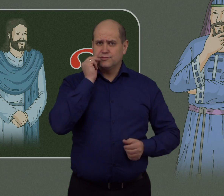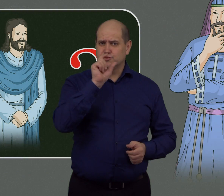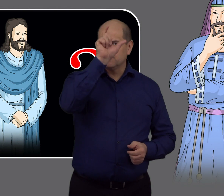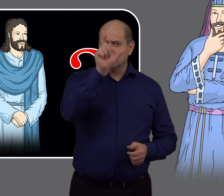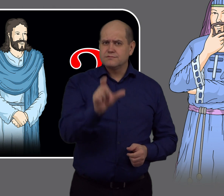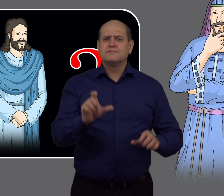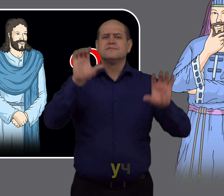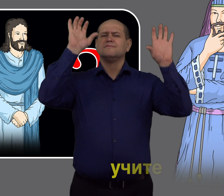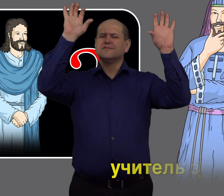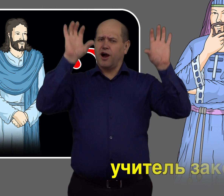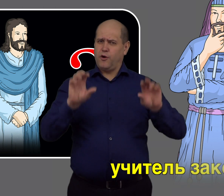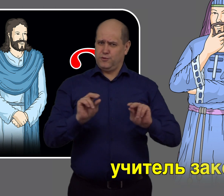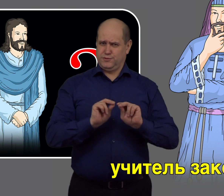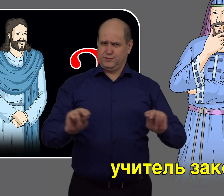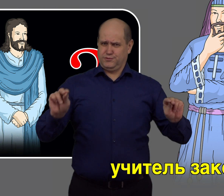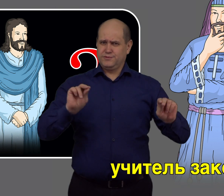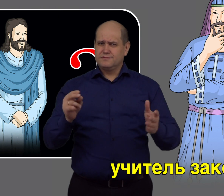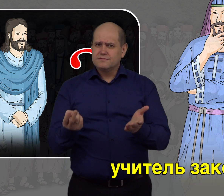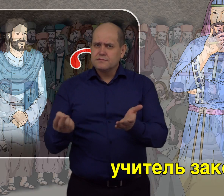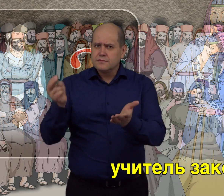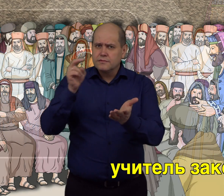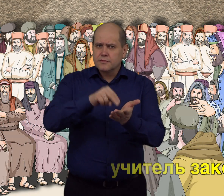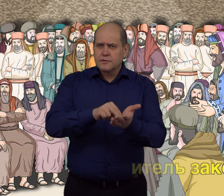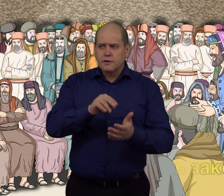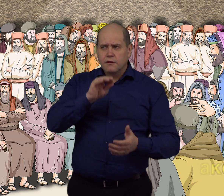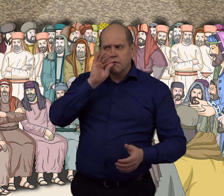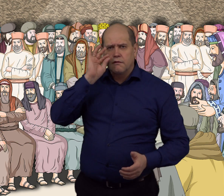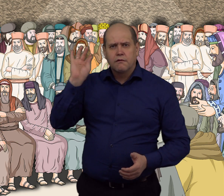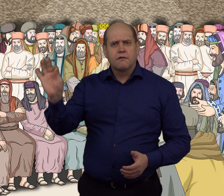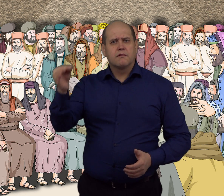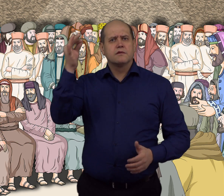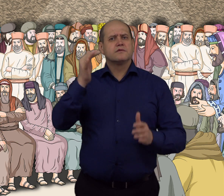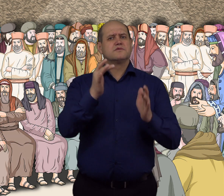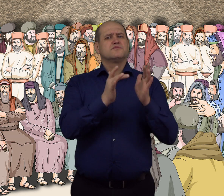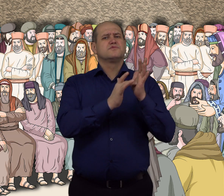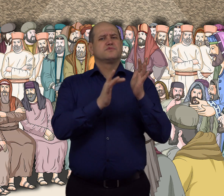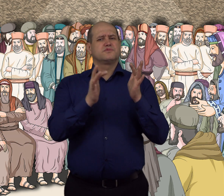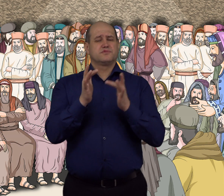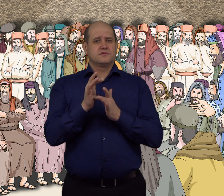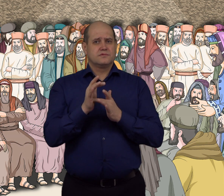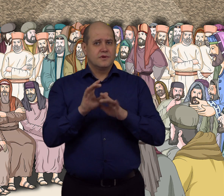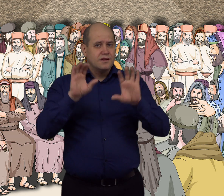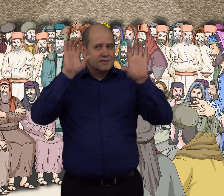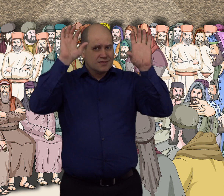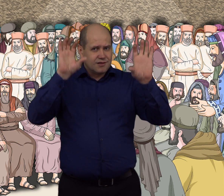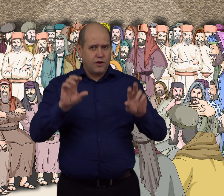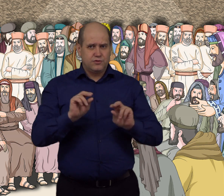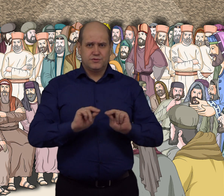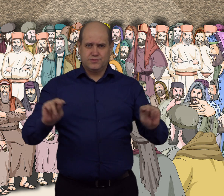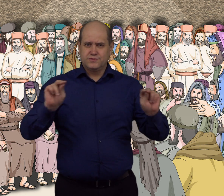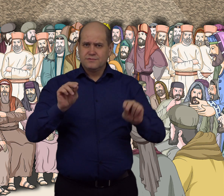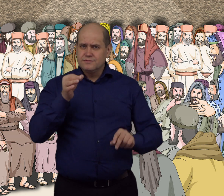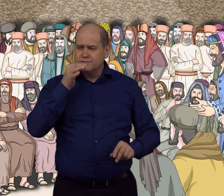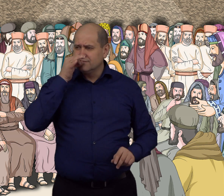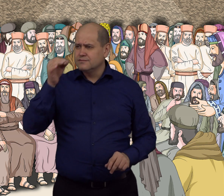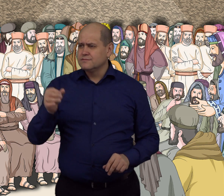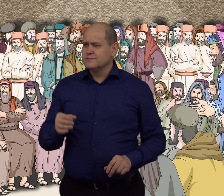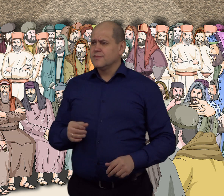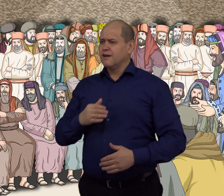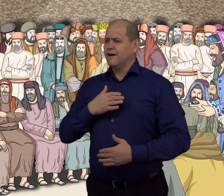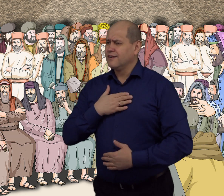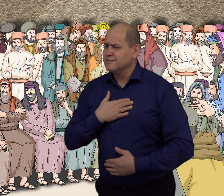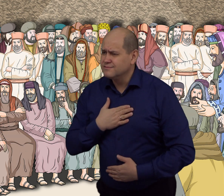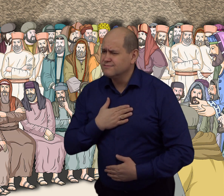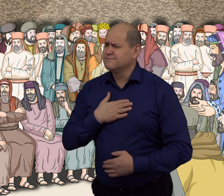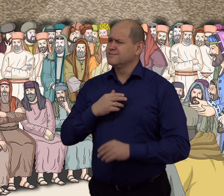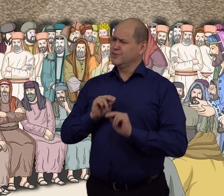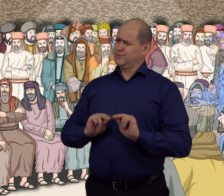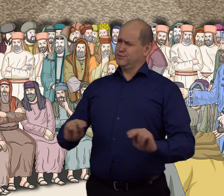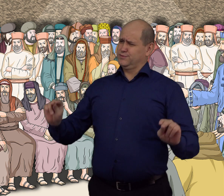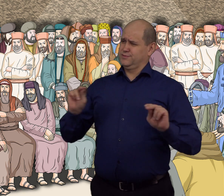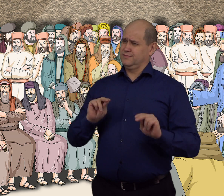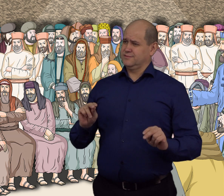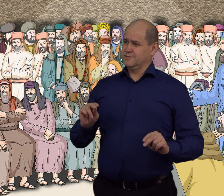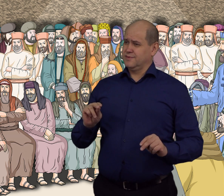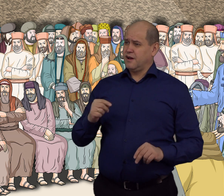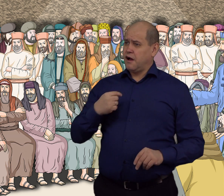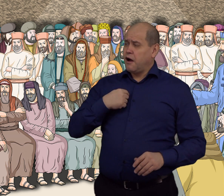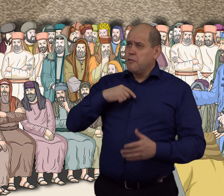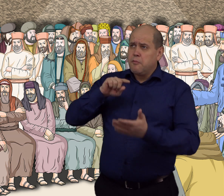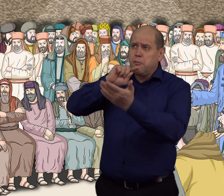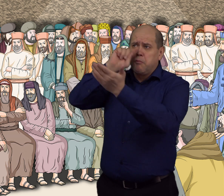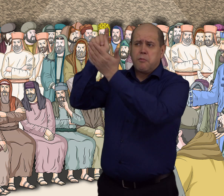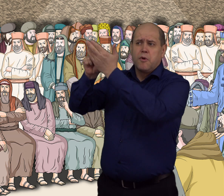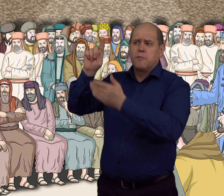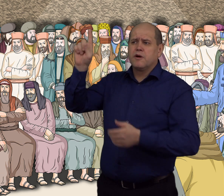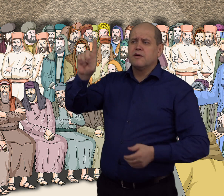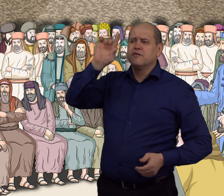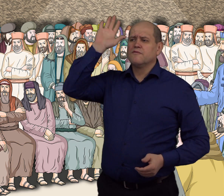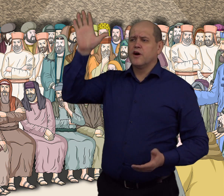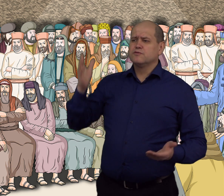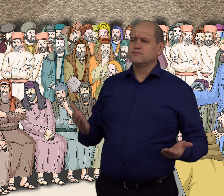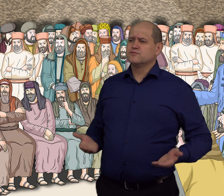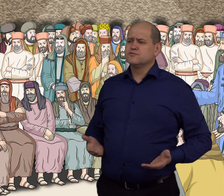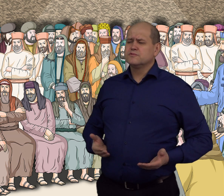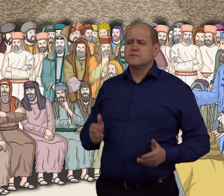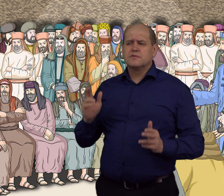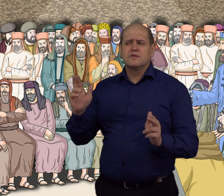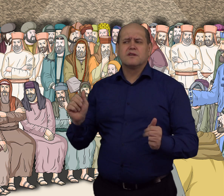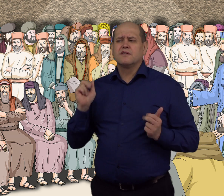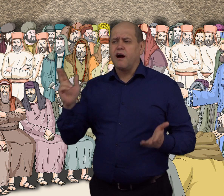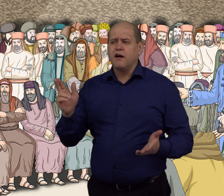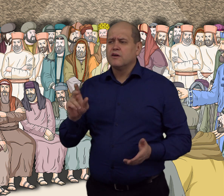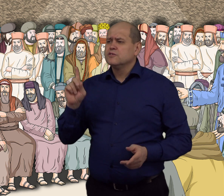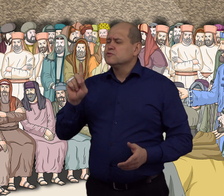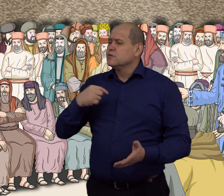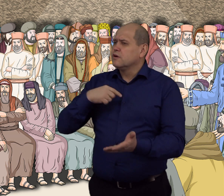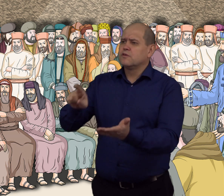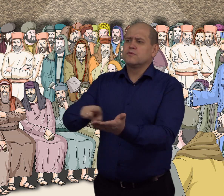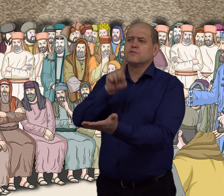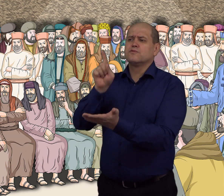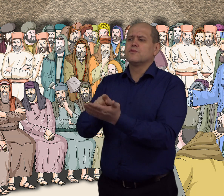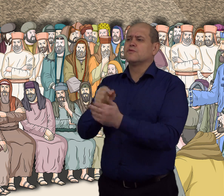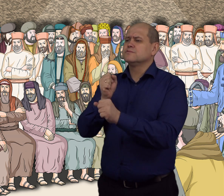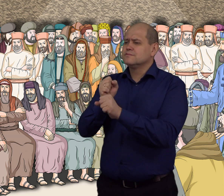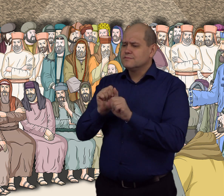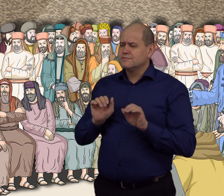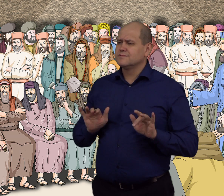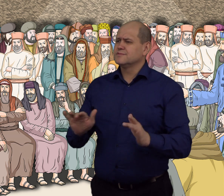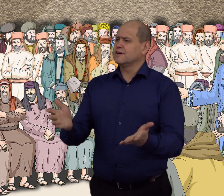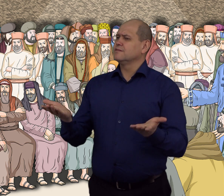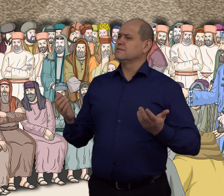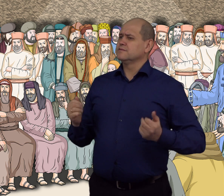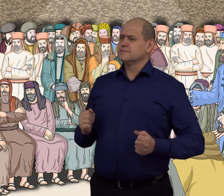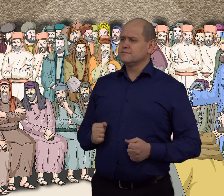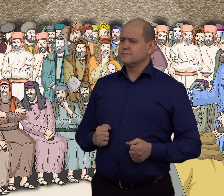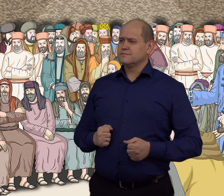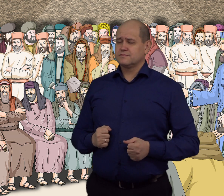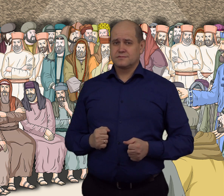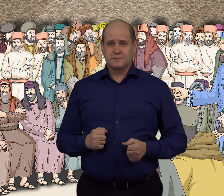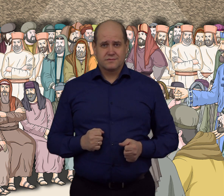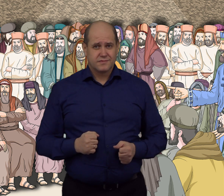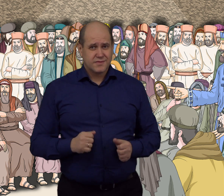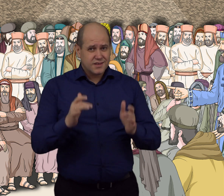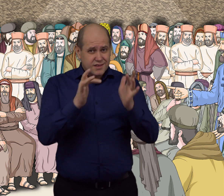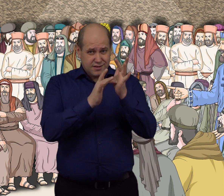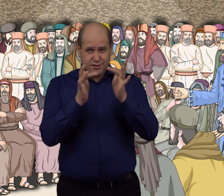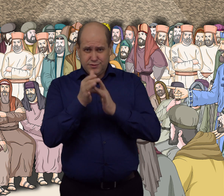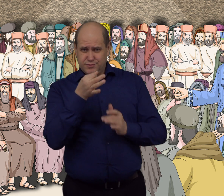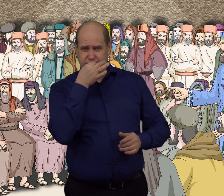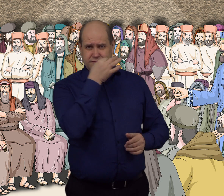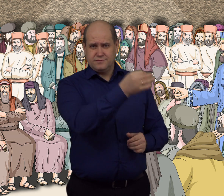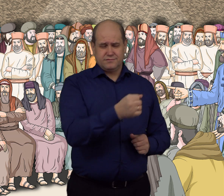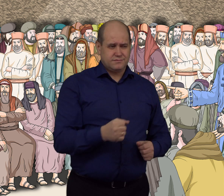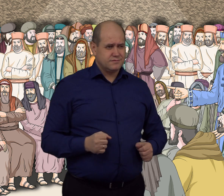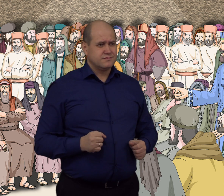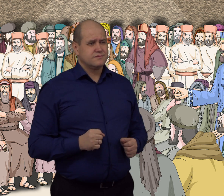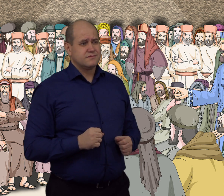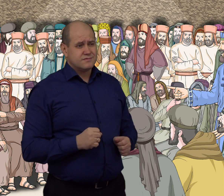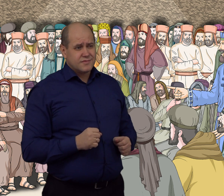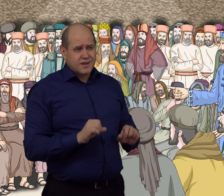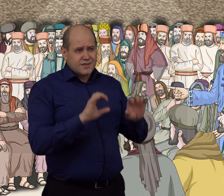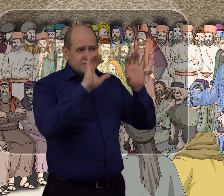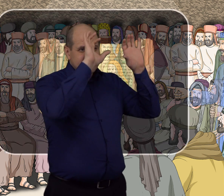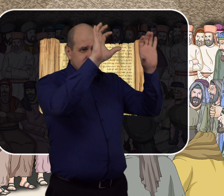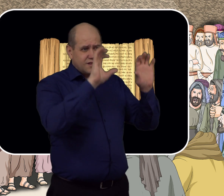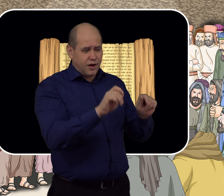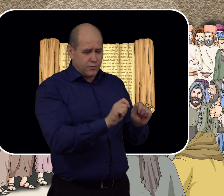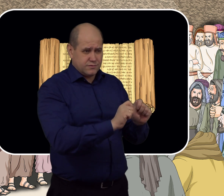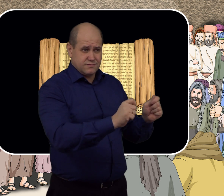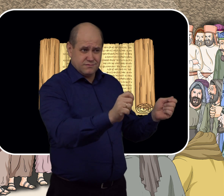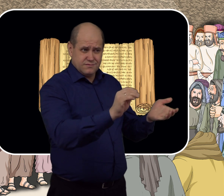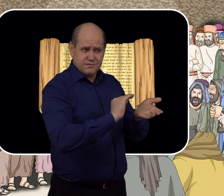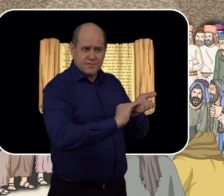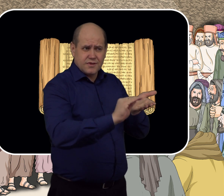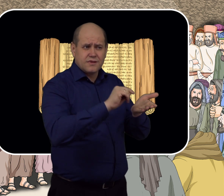“Teacher,” he asked, “what must I do to inherit eternal life?”